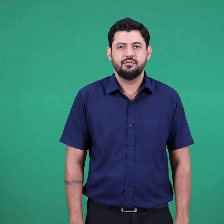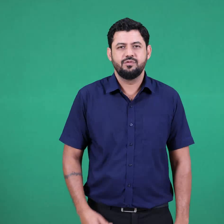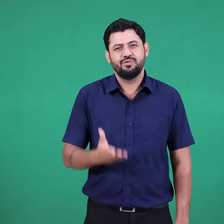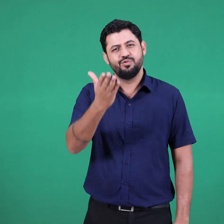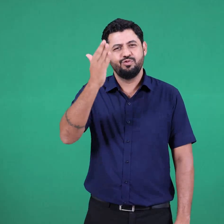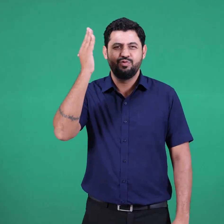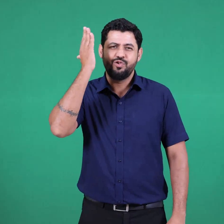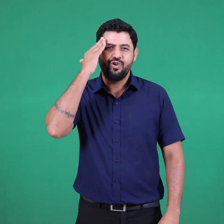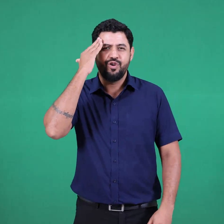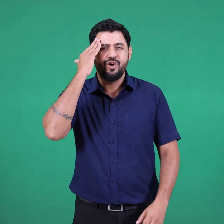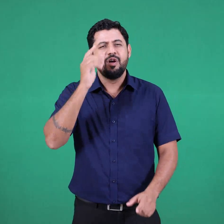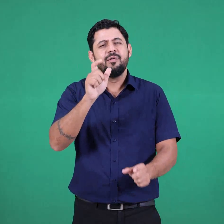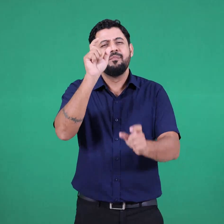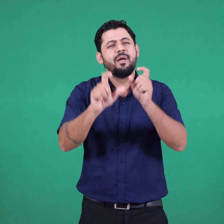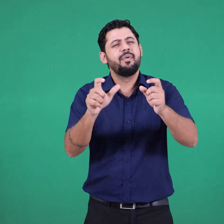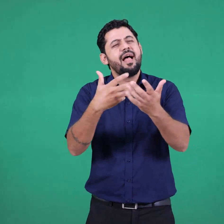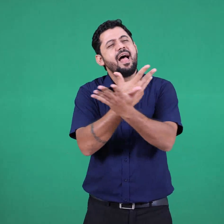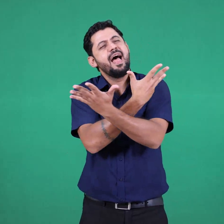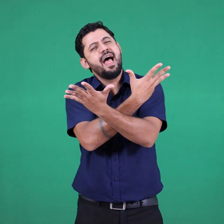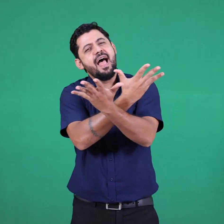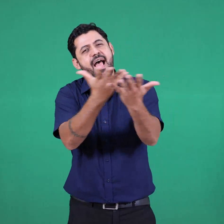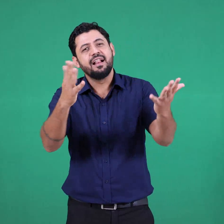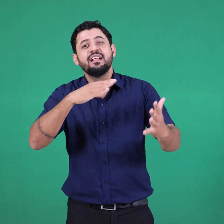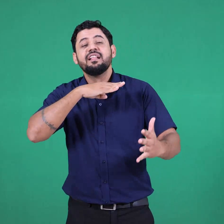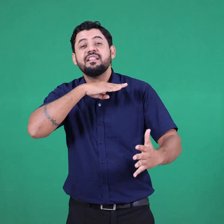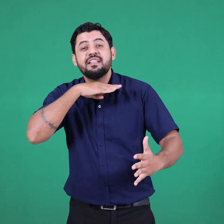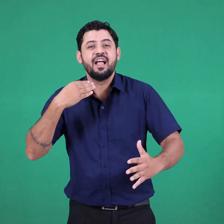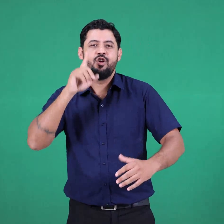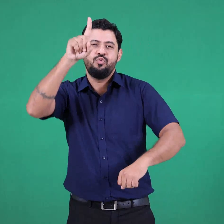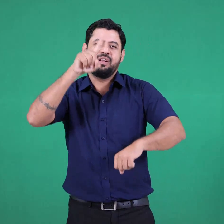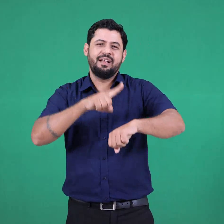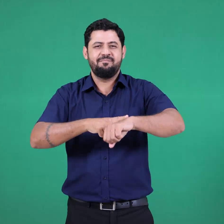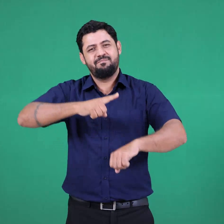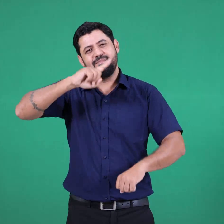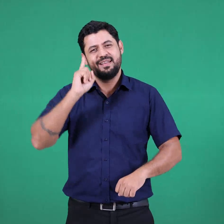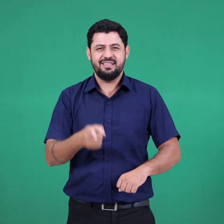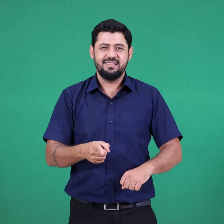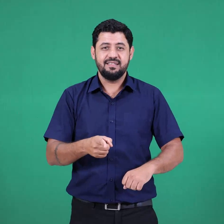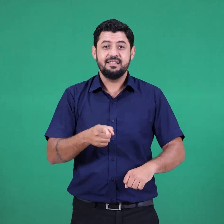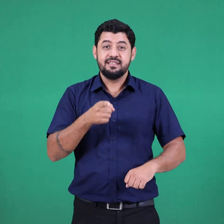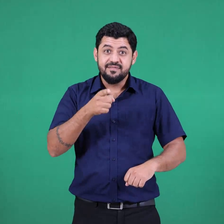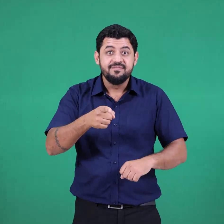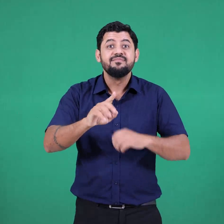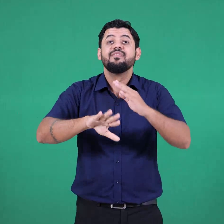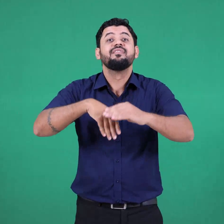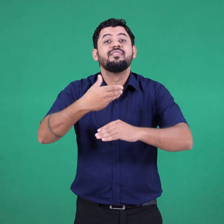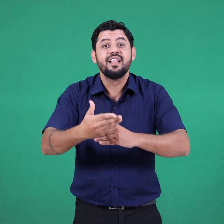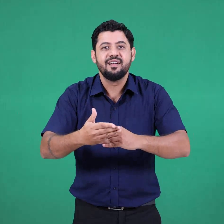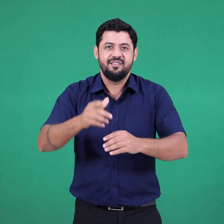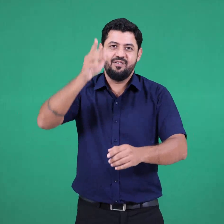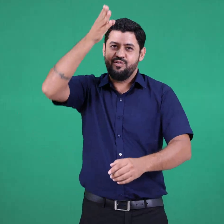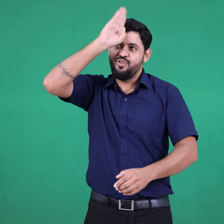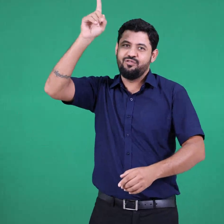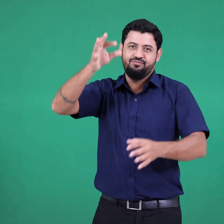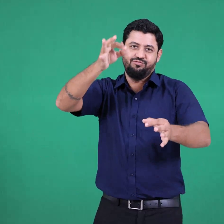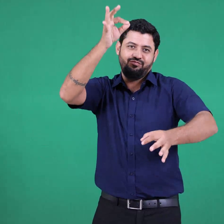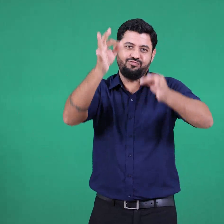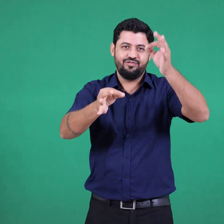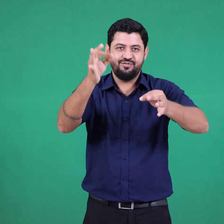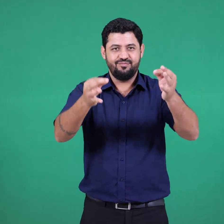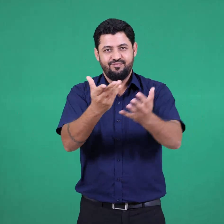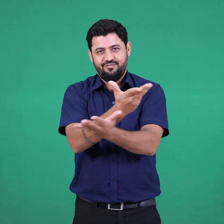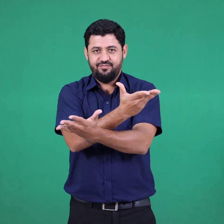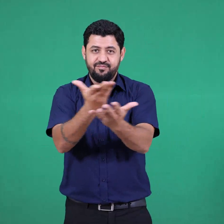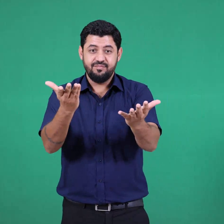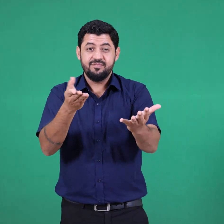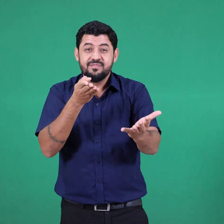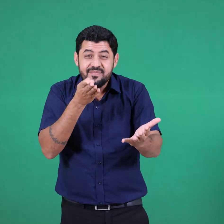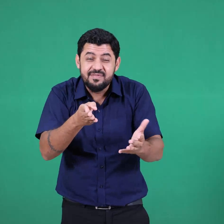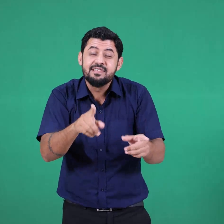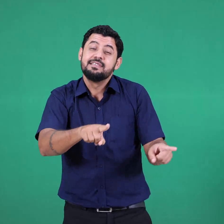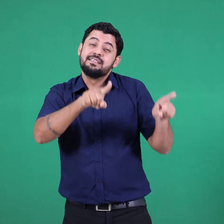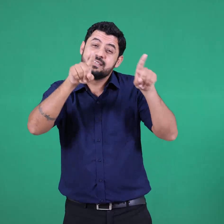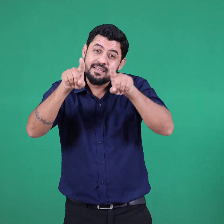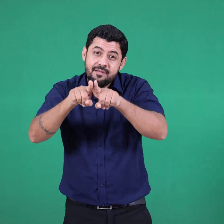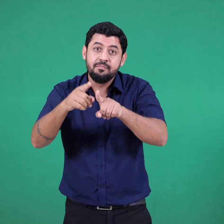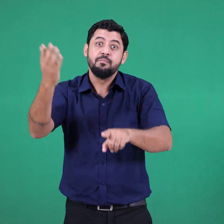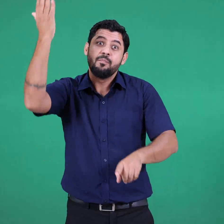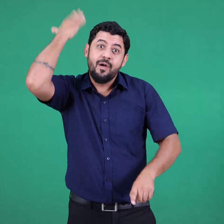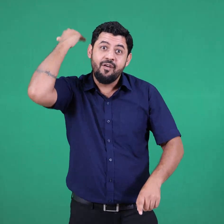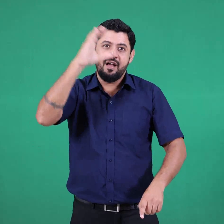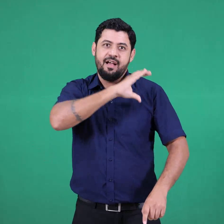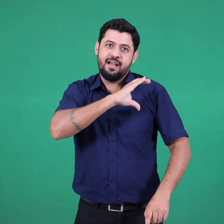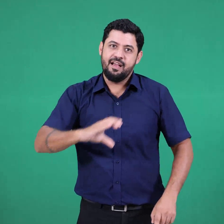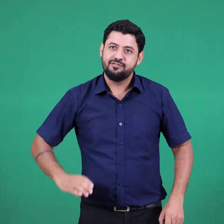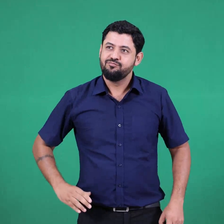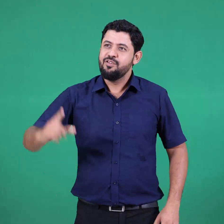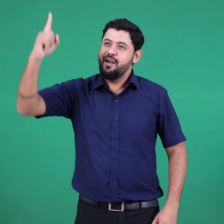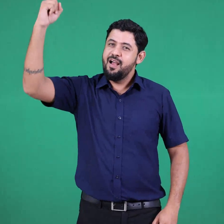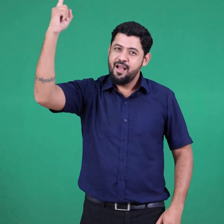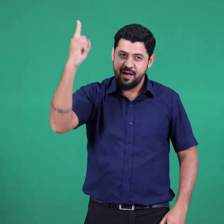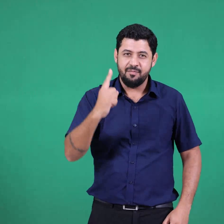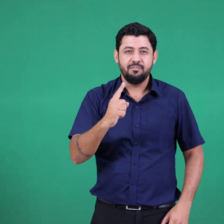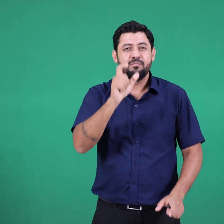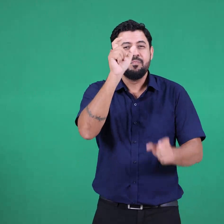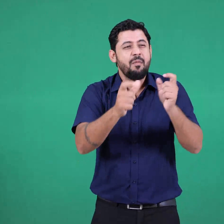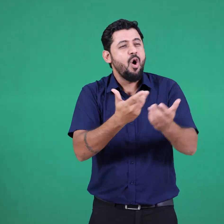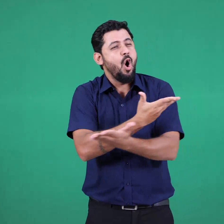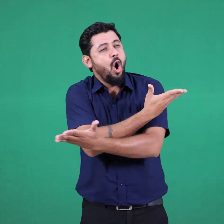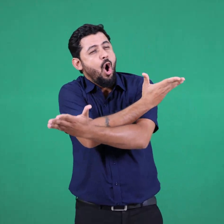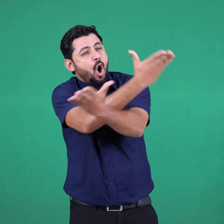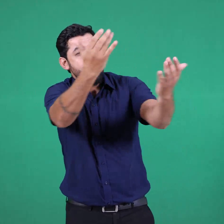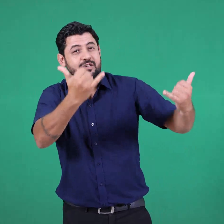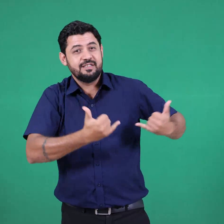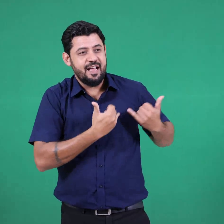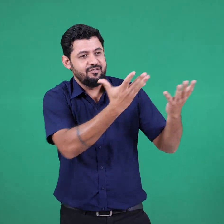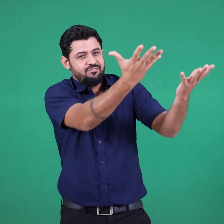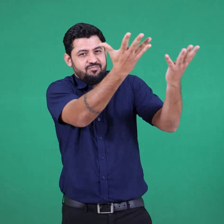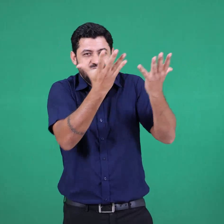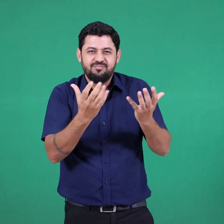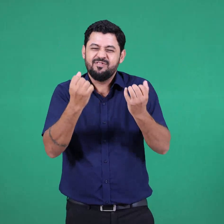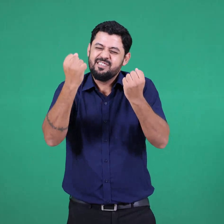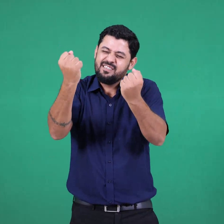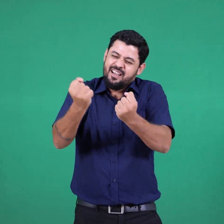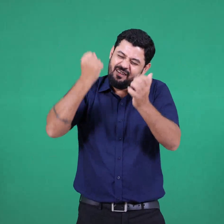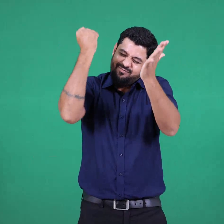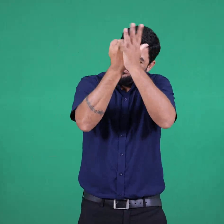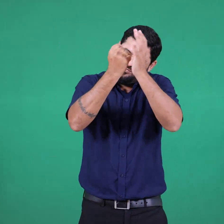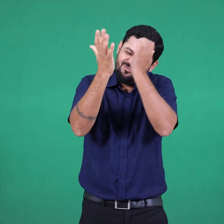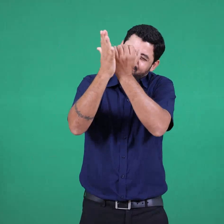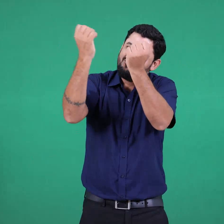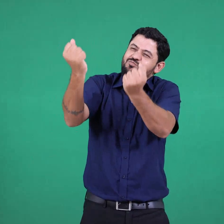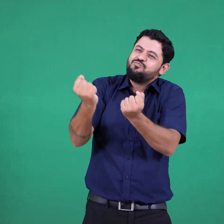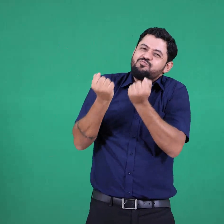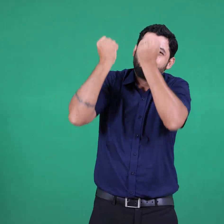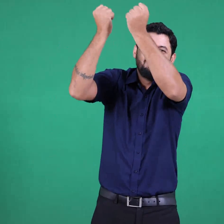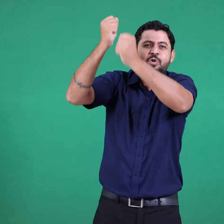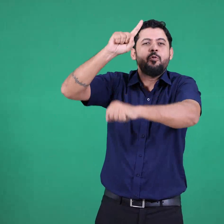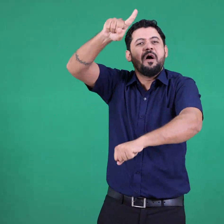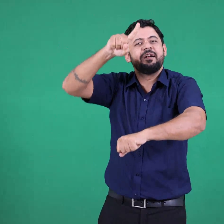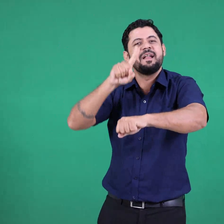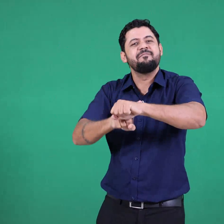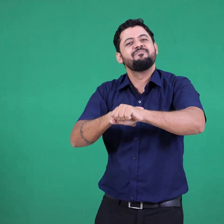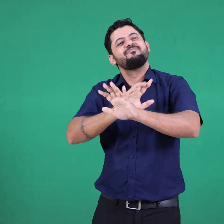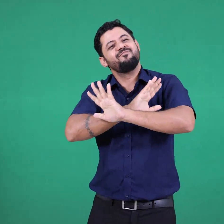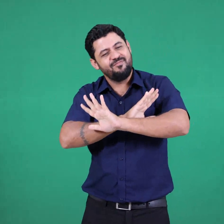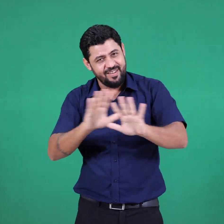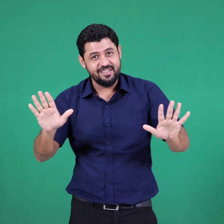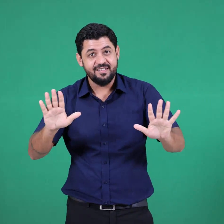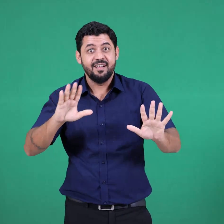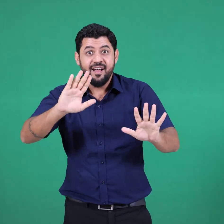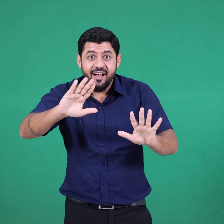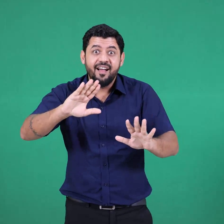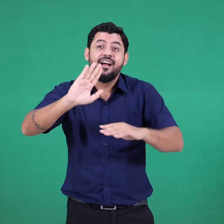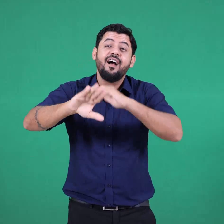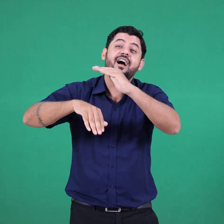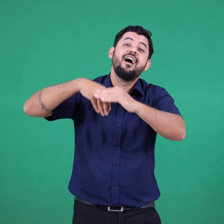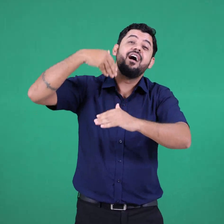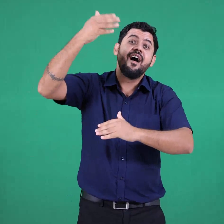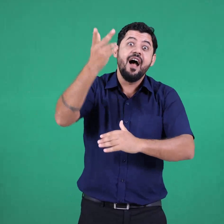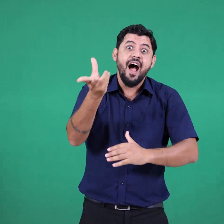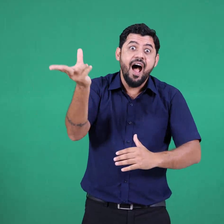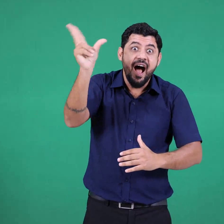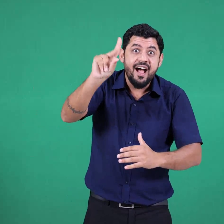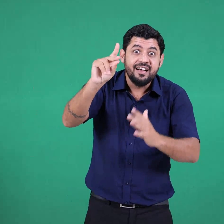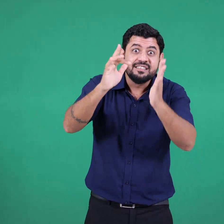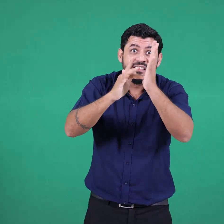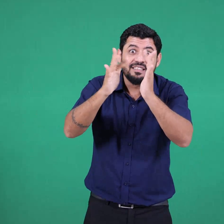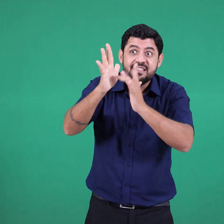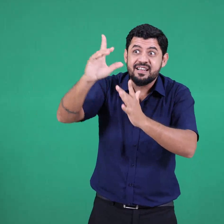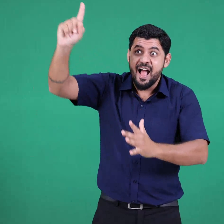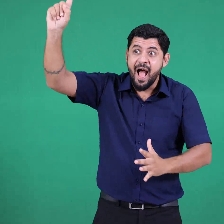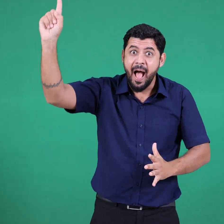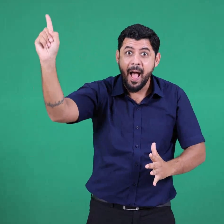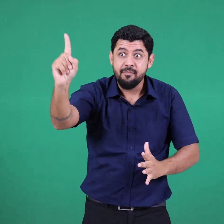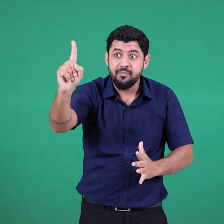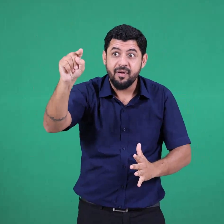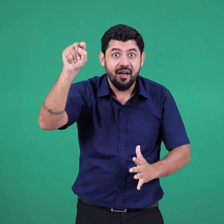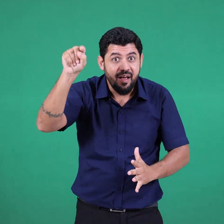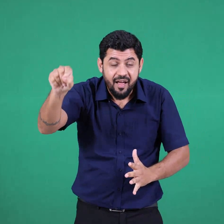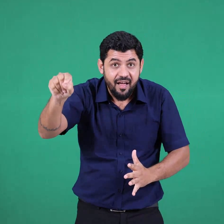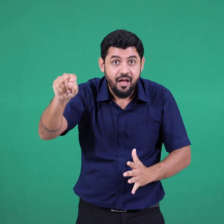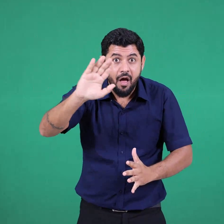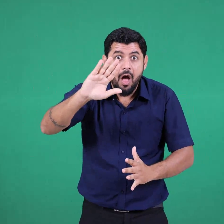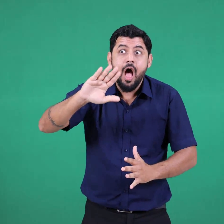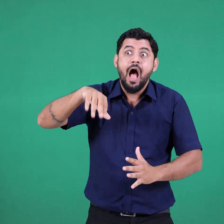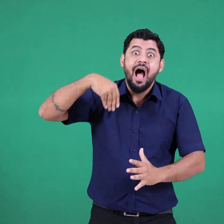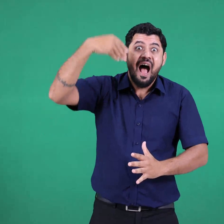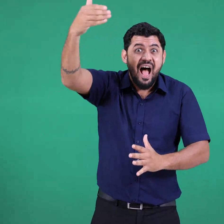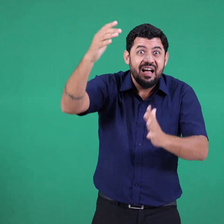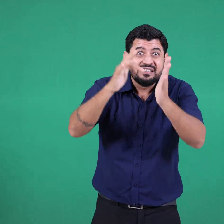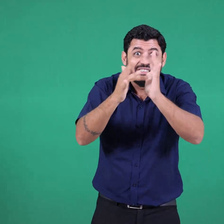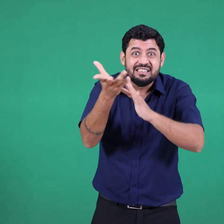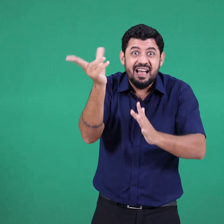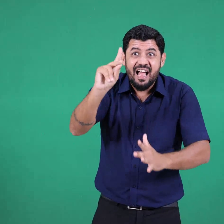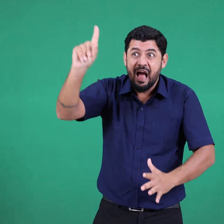Just as man is appointed to die once, and after that to face judgment, so also Christ was offered once to bear the sins of many;